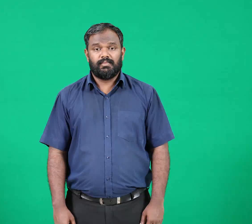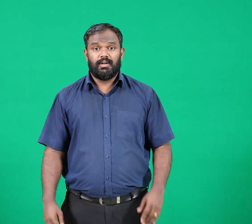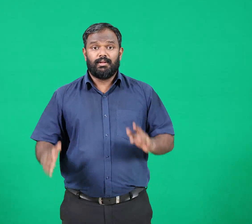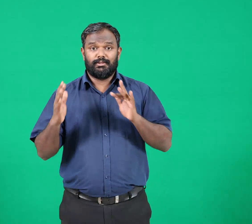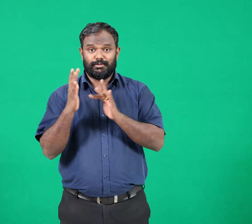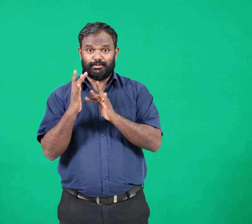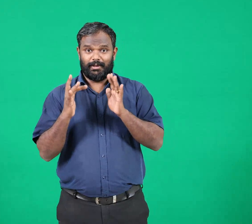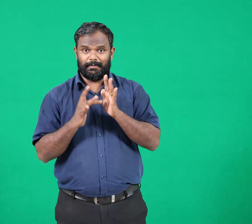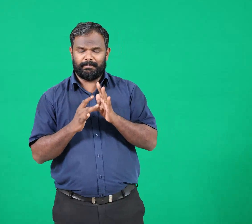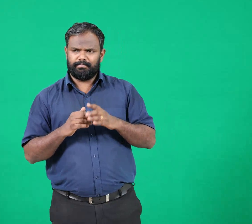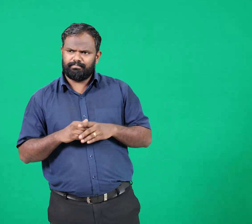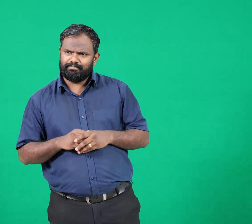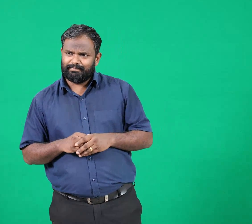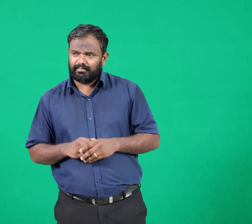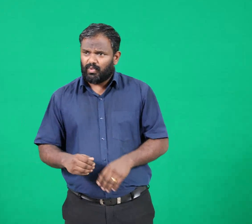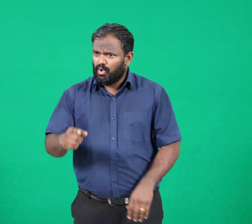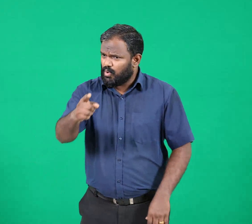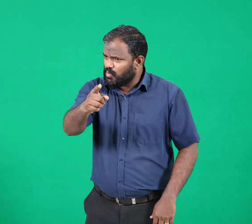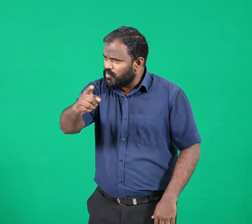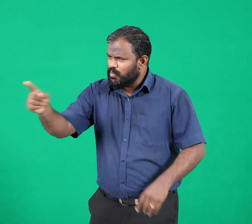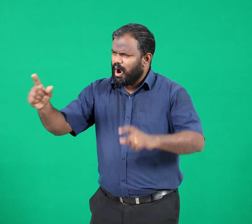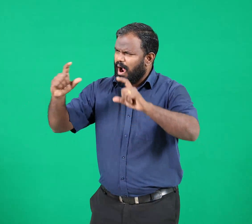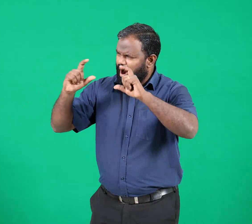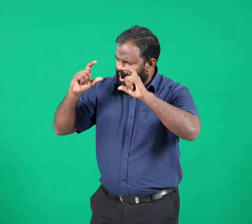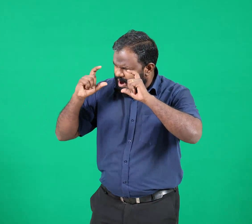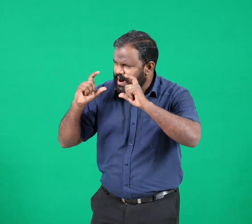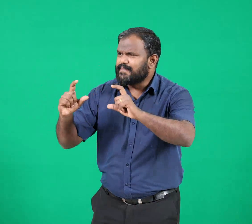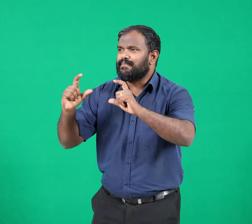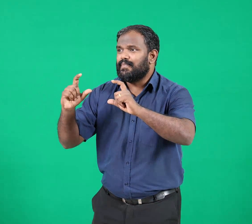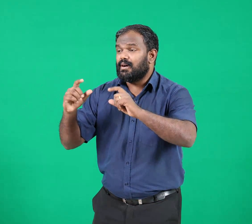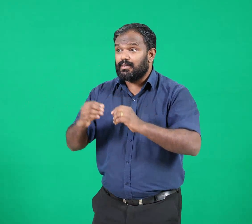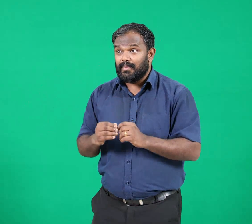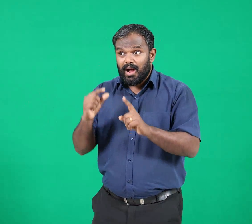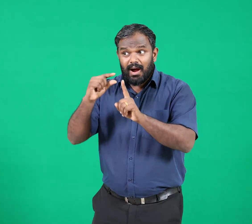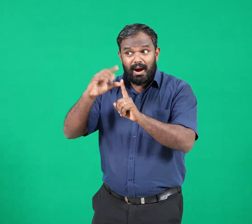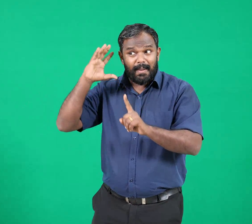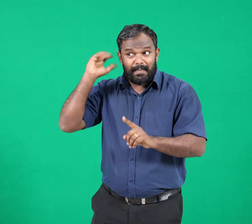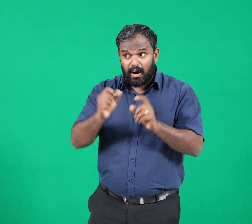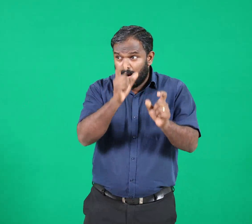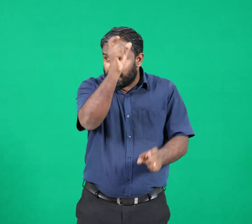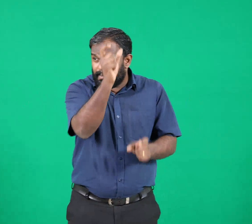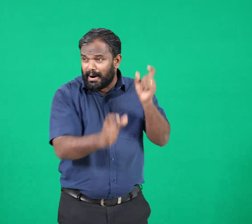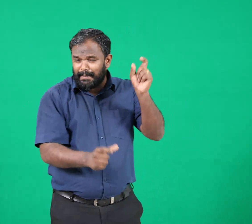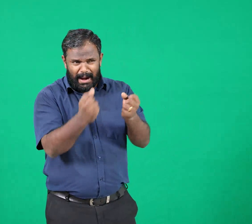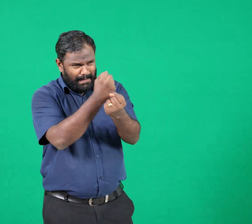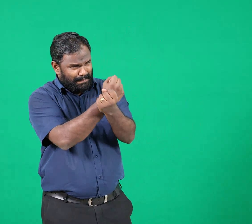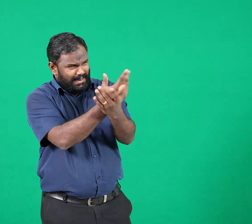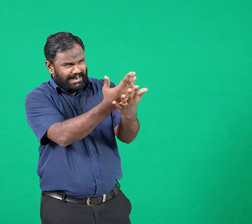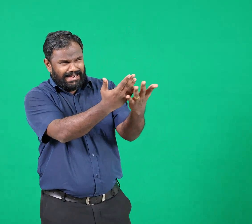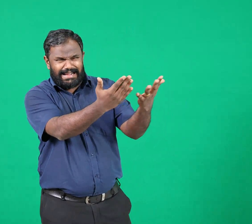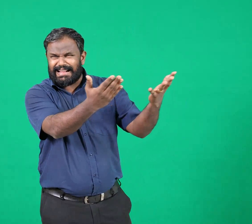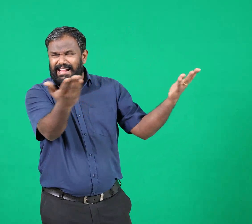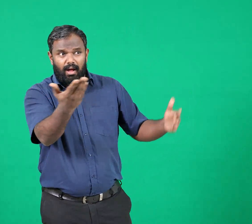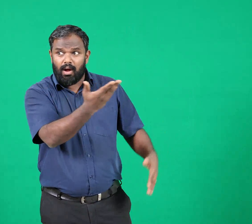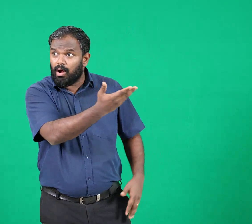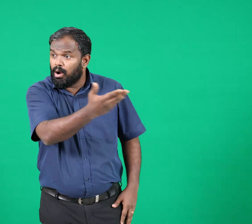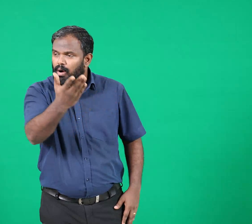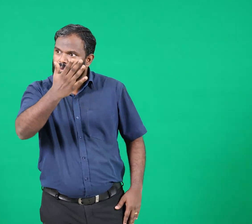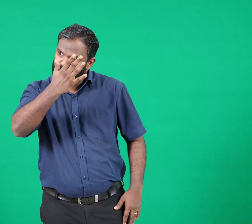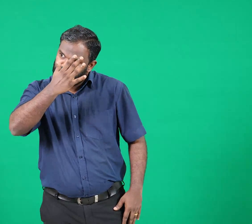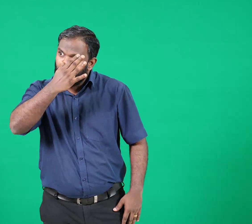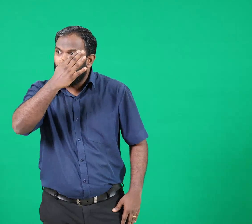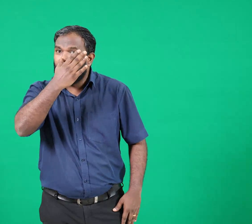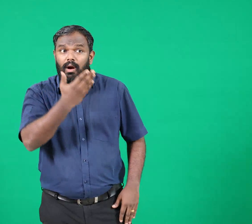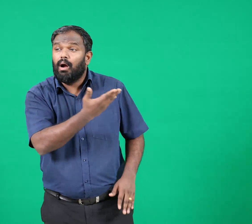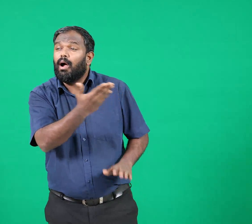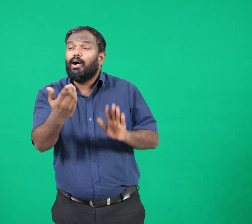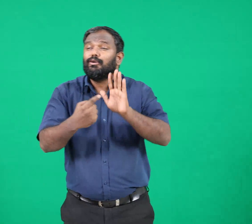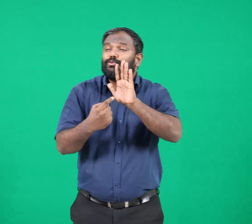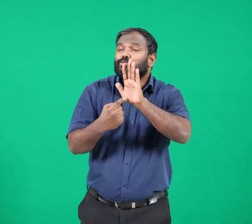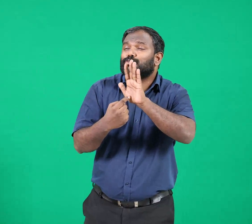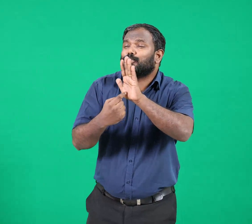Beware of false prophets.